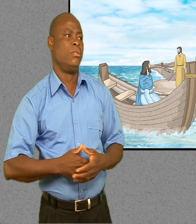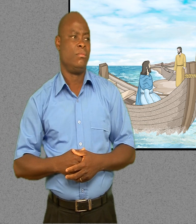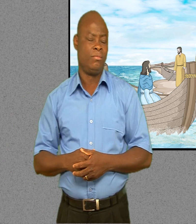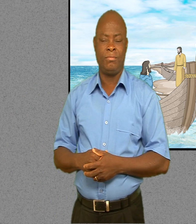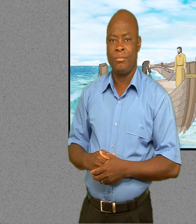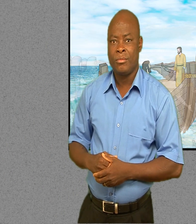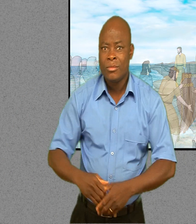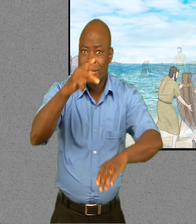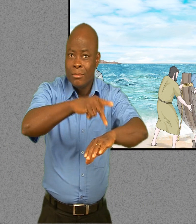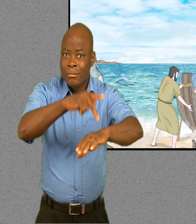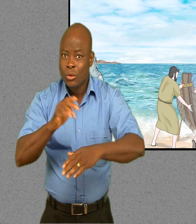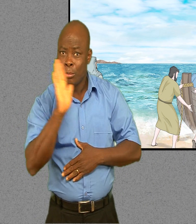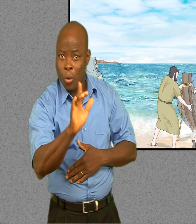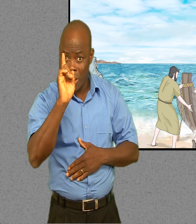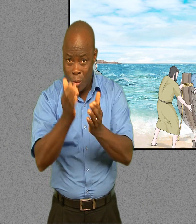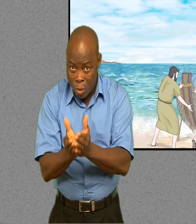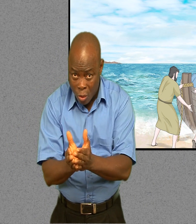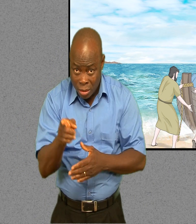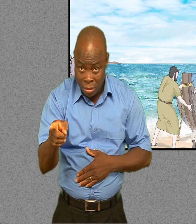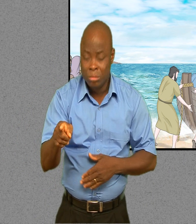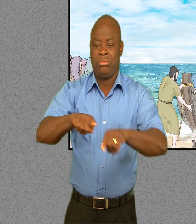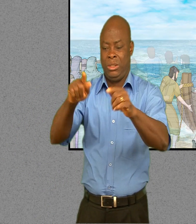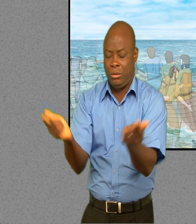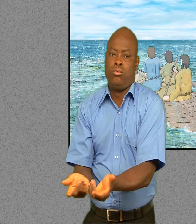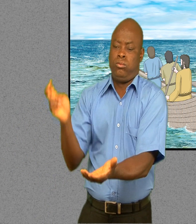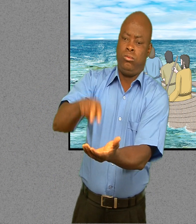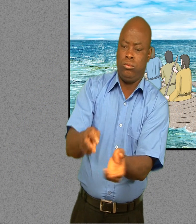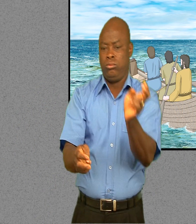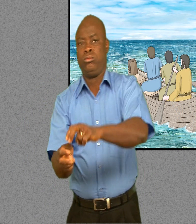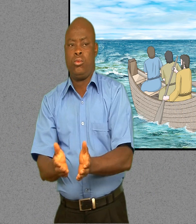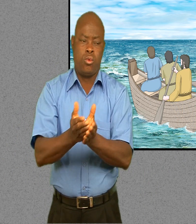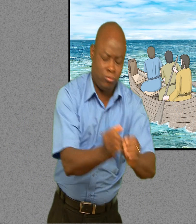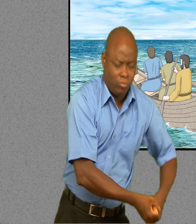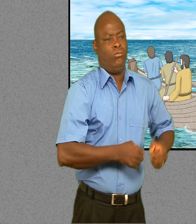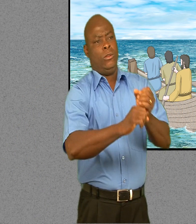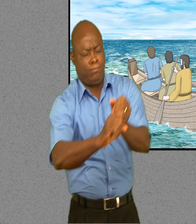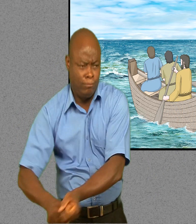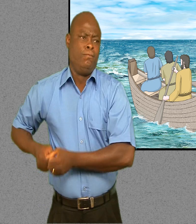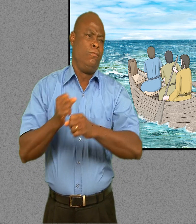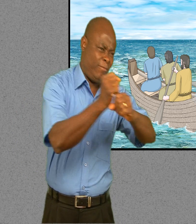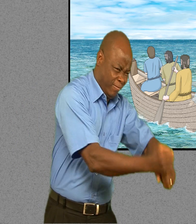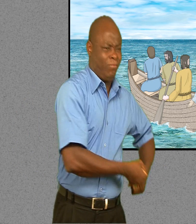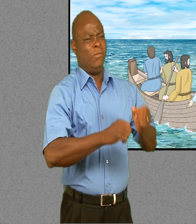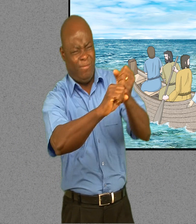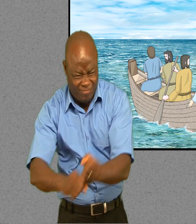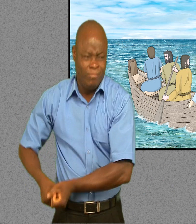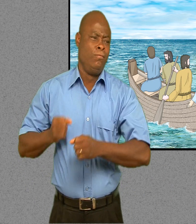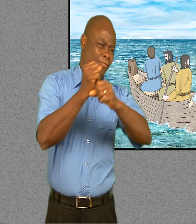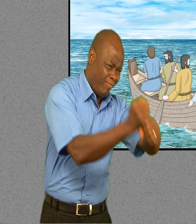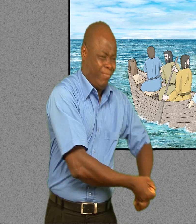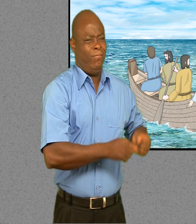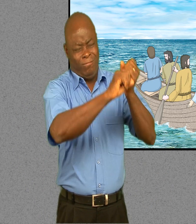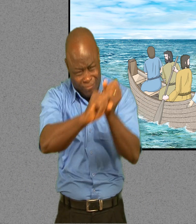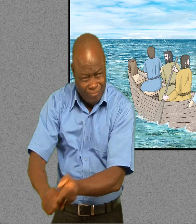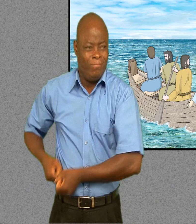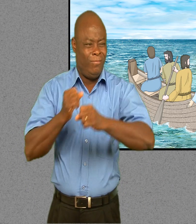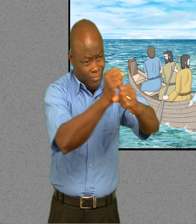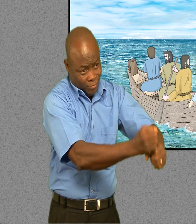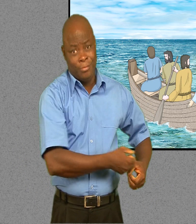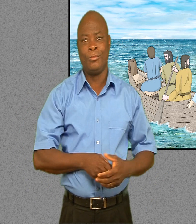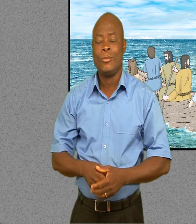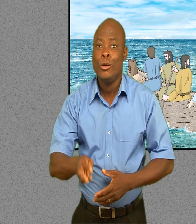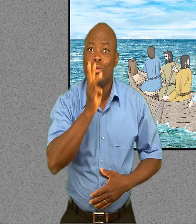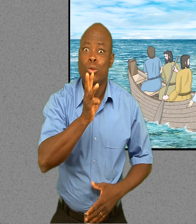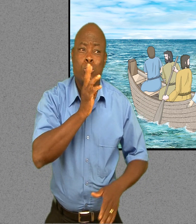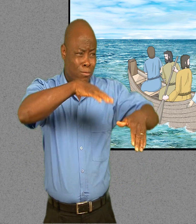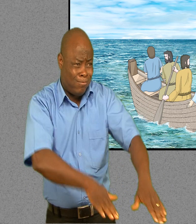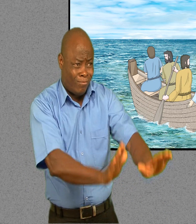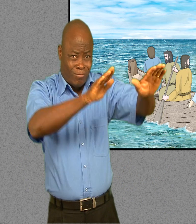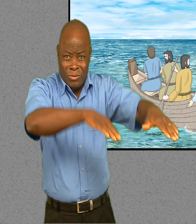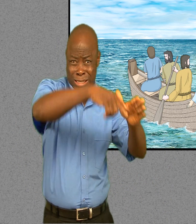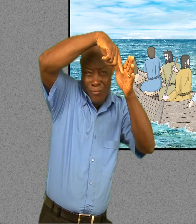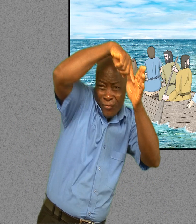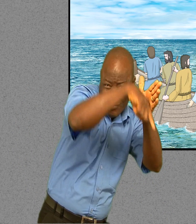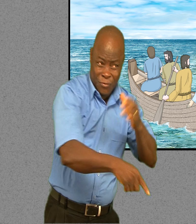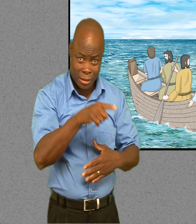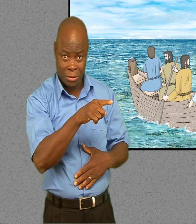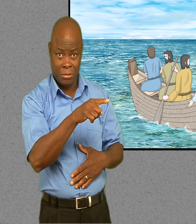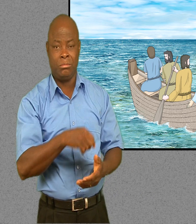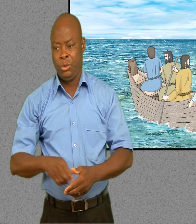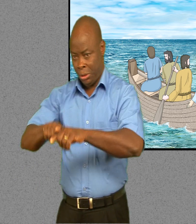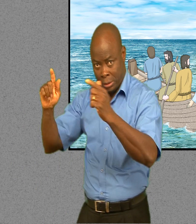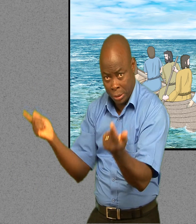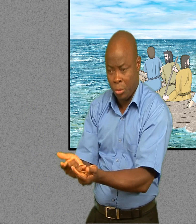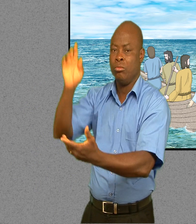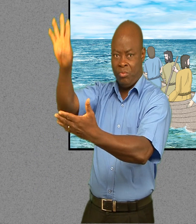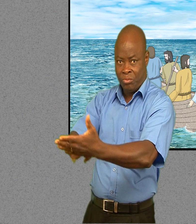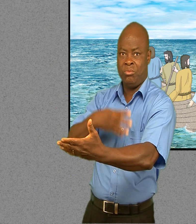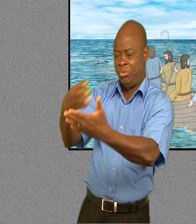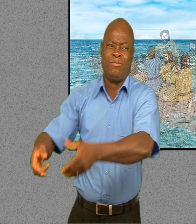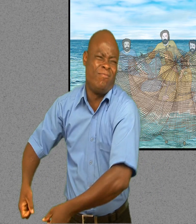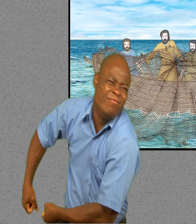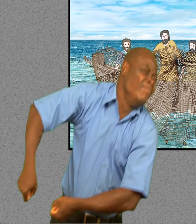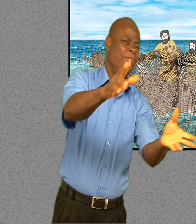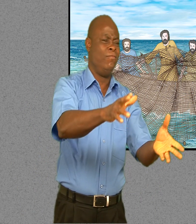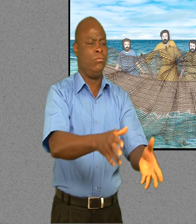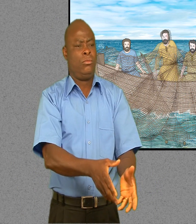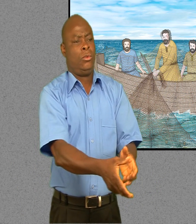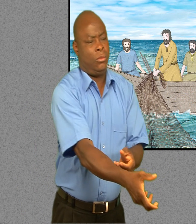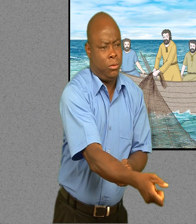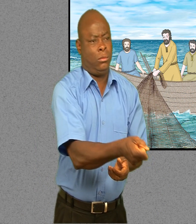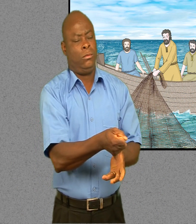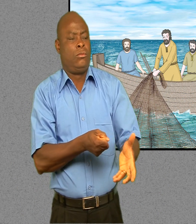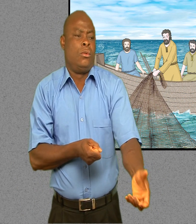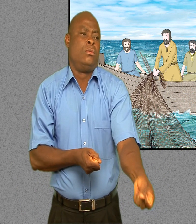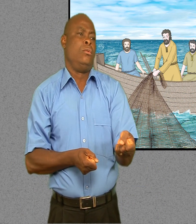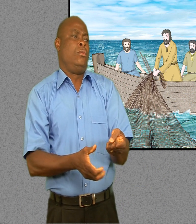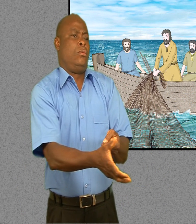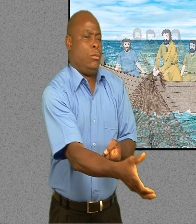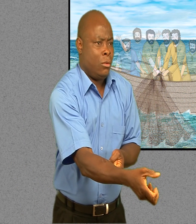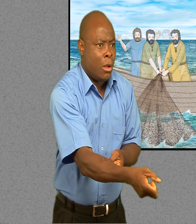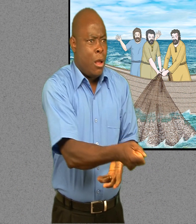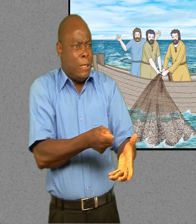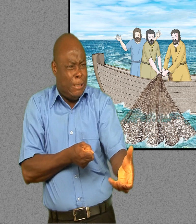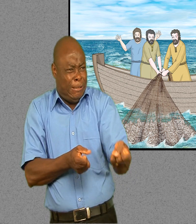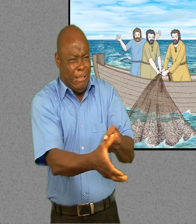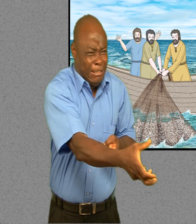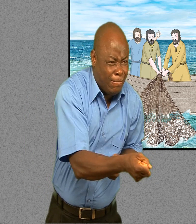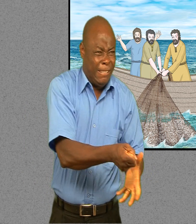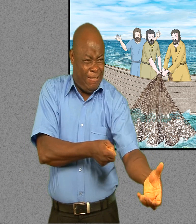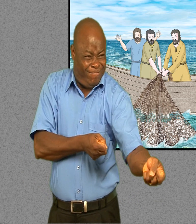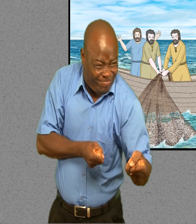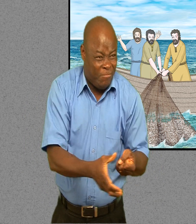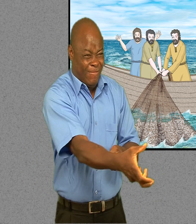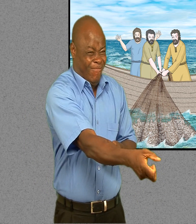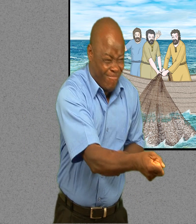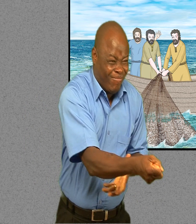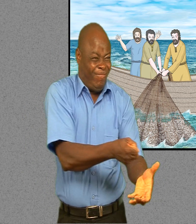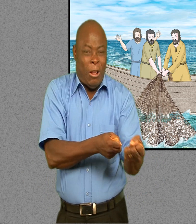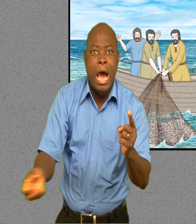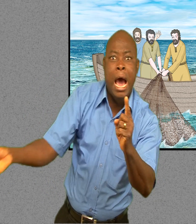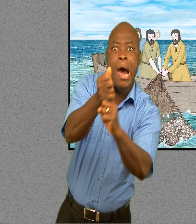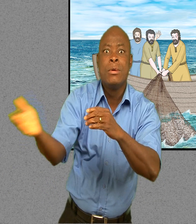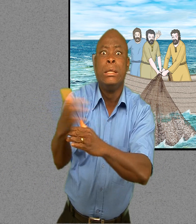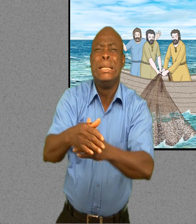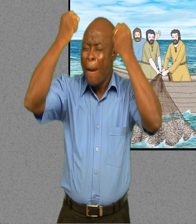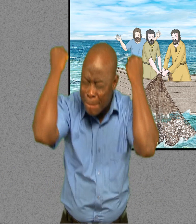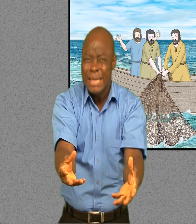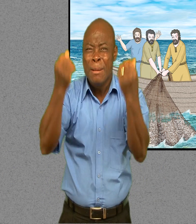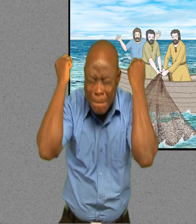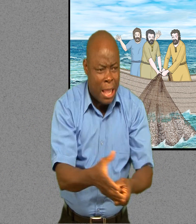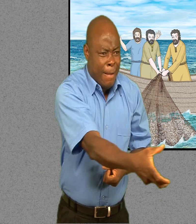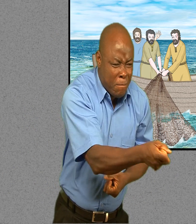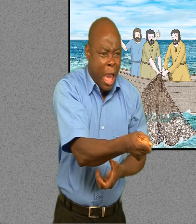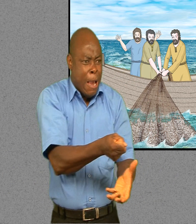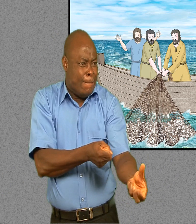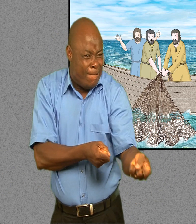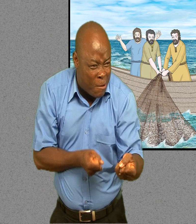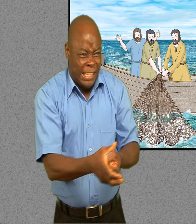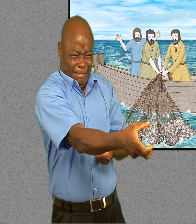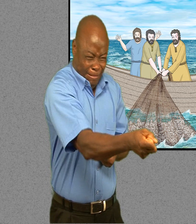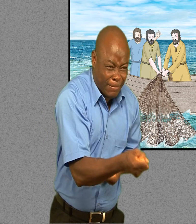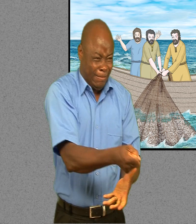When they had done so, they caught such a large number of fish that their nets began to tear.